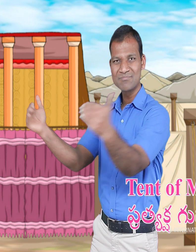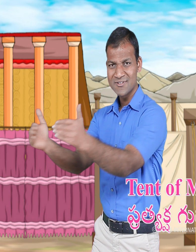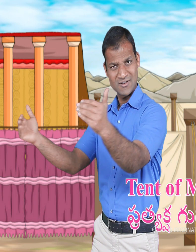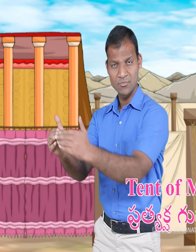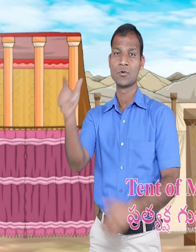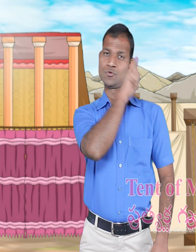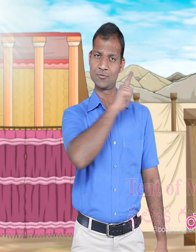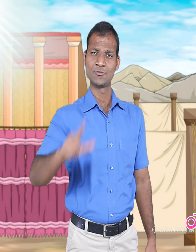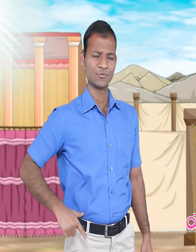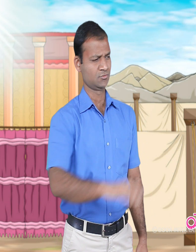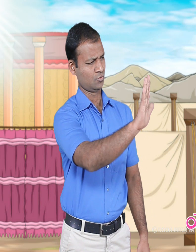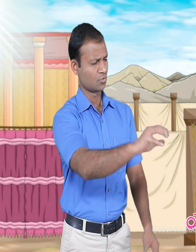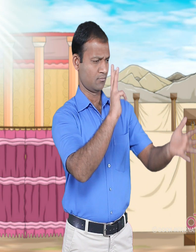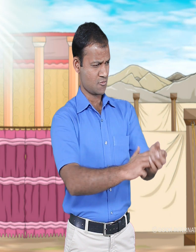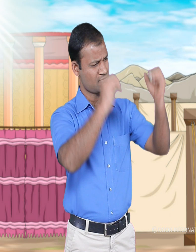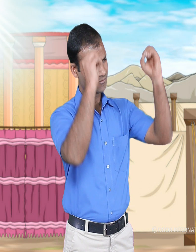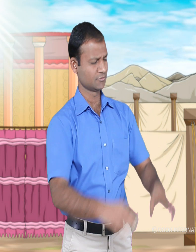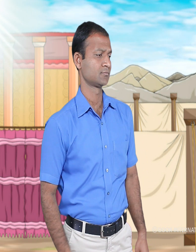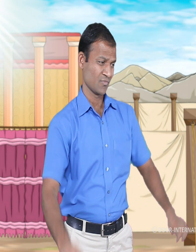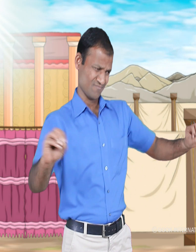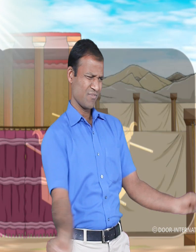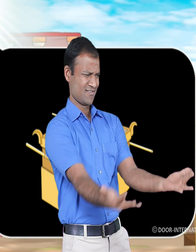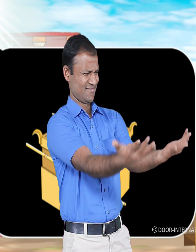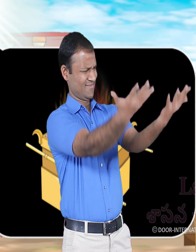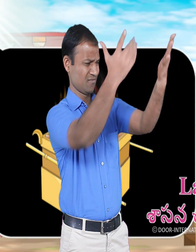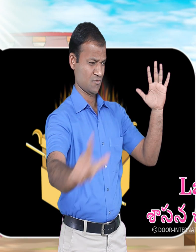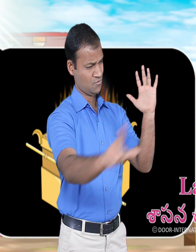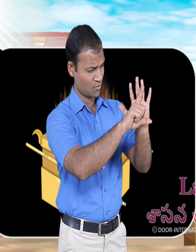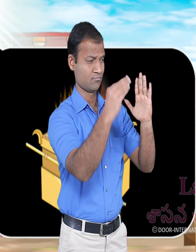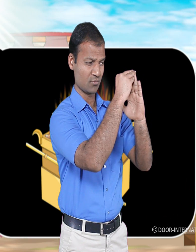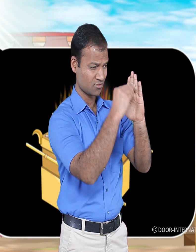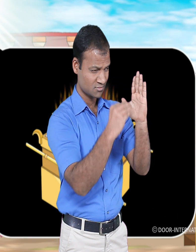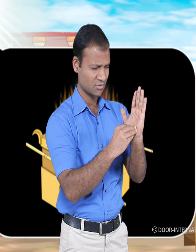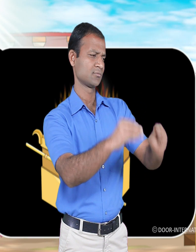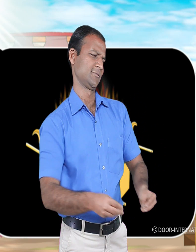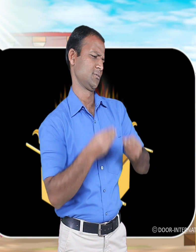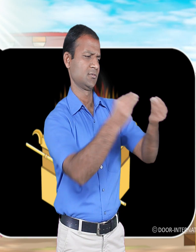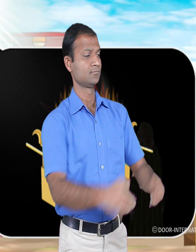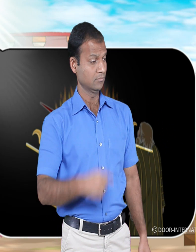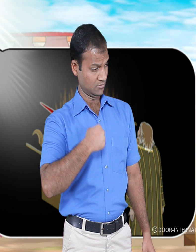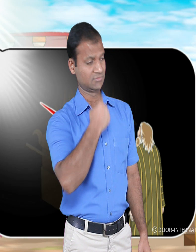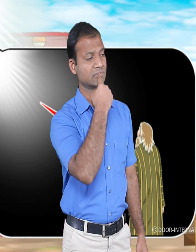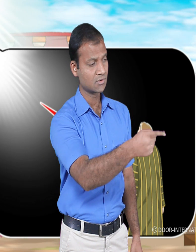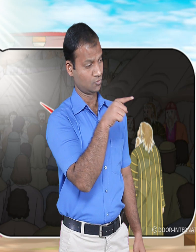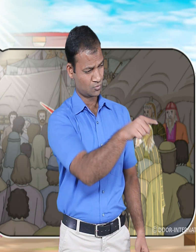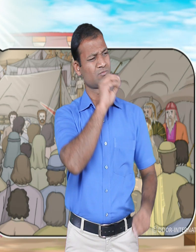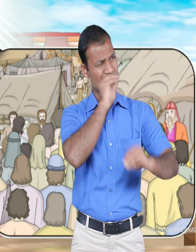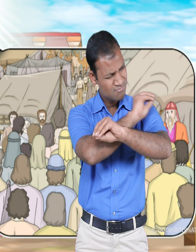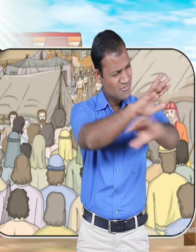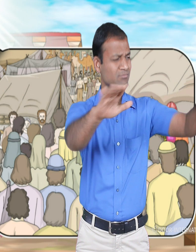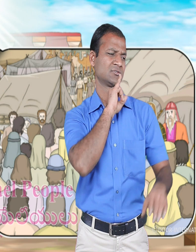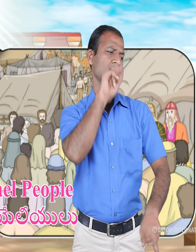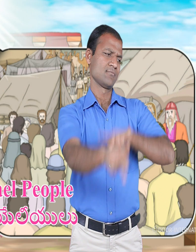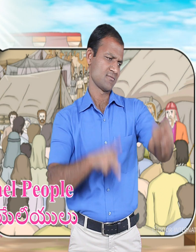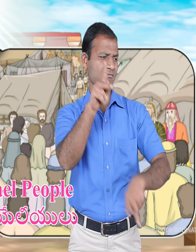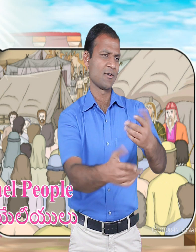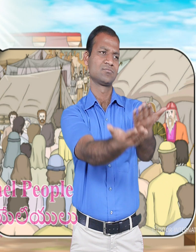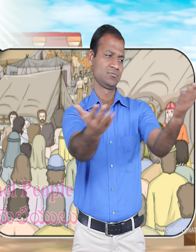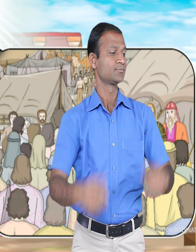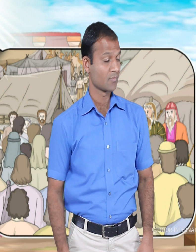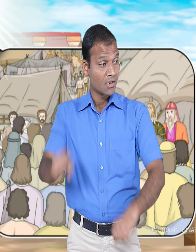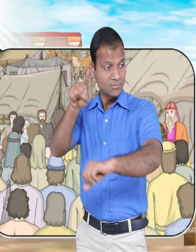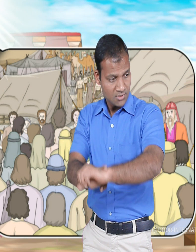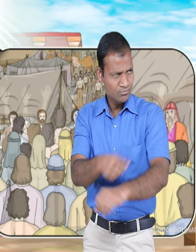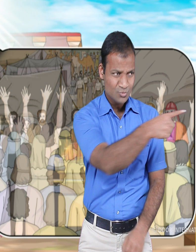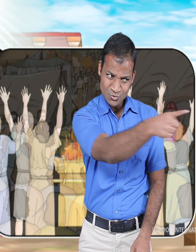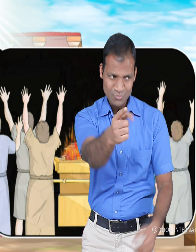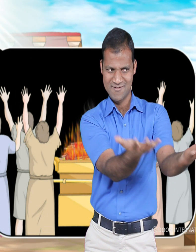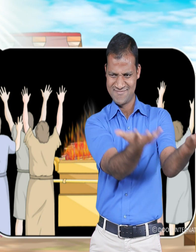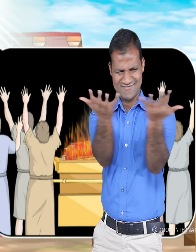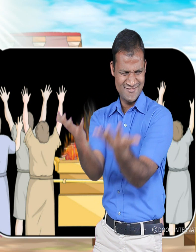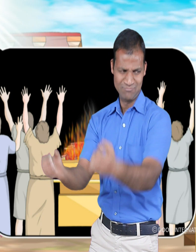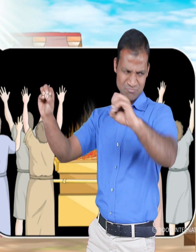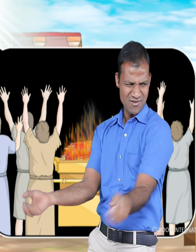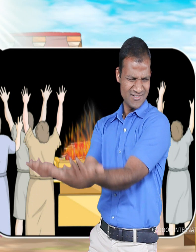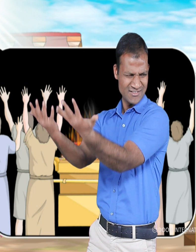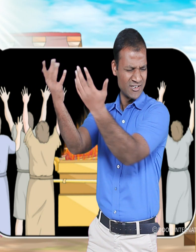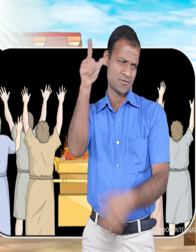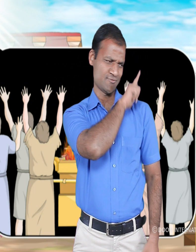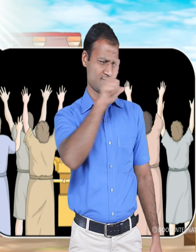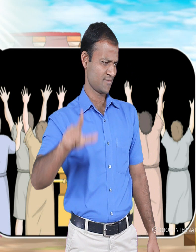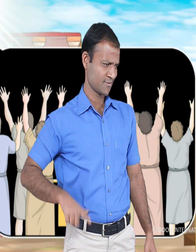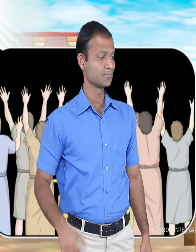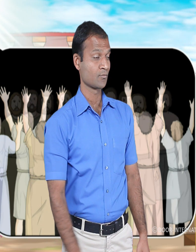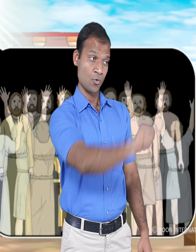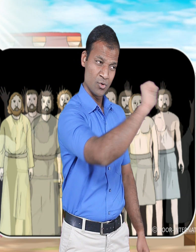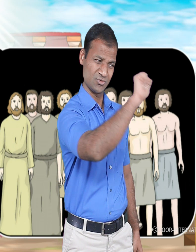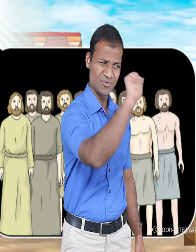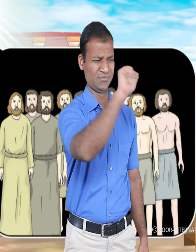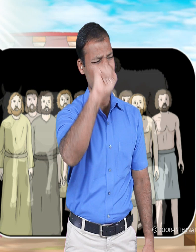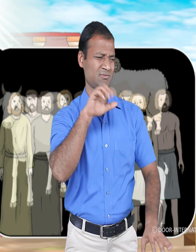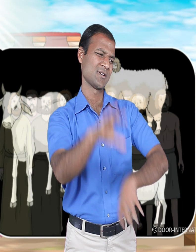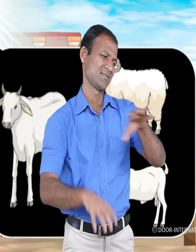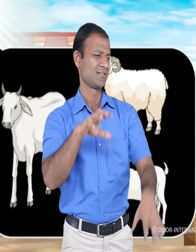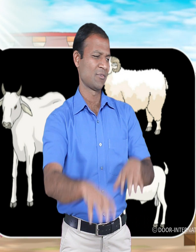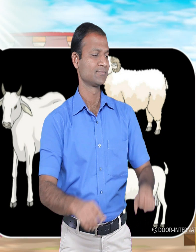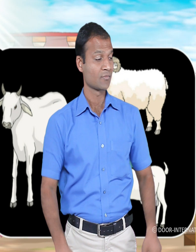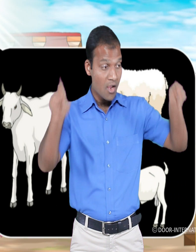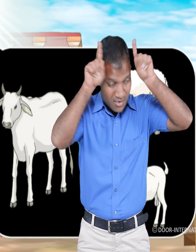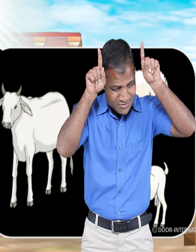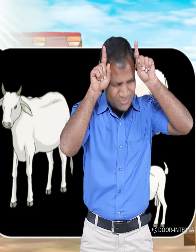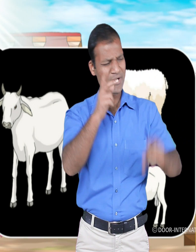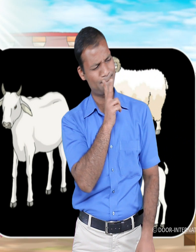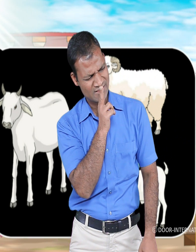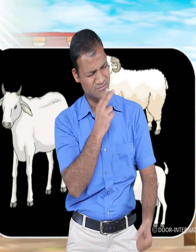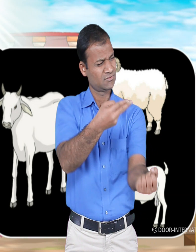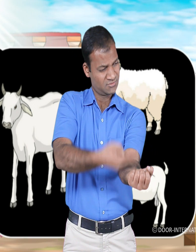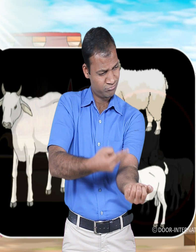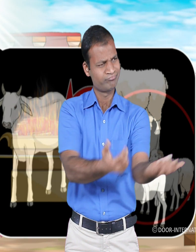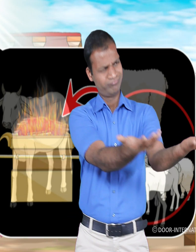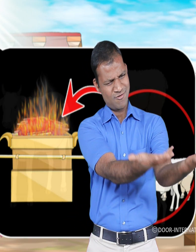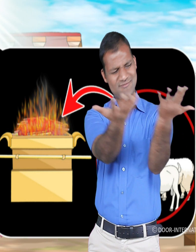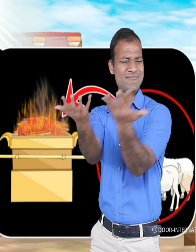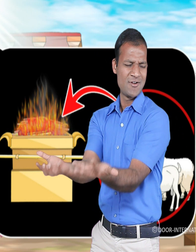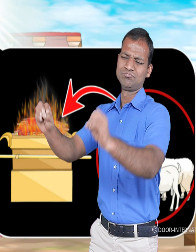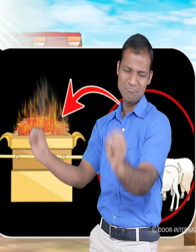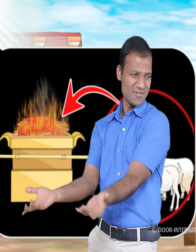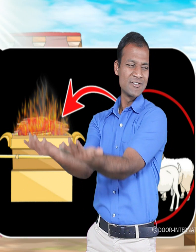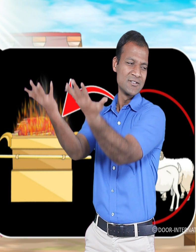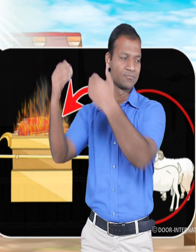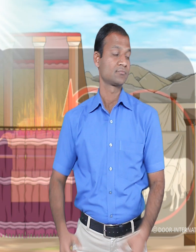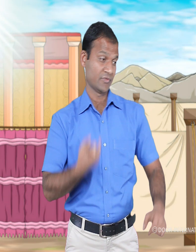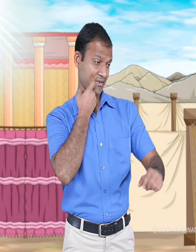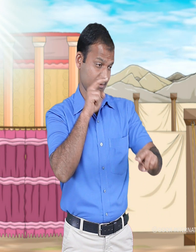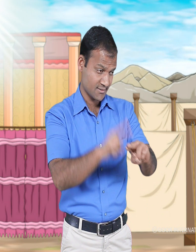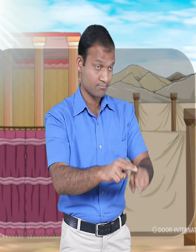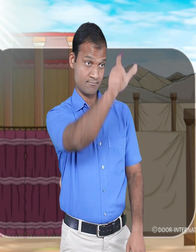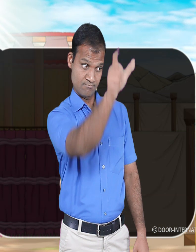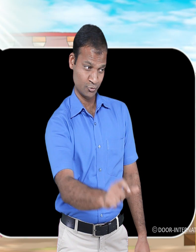Then the LORD called to Moses and spoke to him from the Tent of Meeting, saying, “Speak to the Israelites and tell them: When any of you brings an offering to the LORD, you may bring as your offering an animal from the herd or the flock.